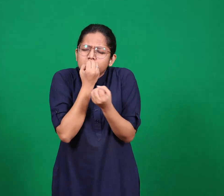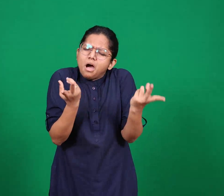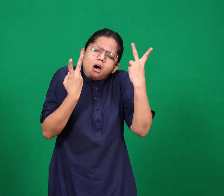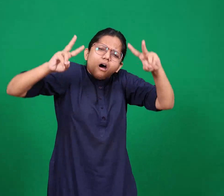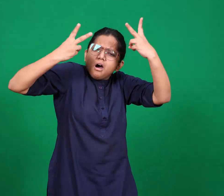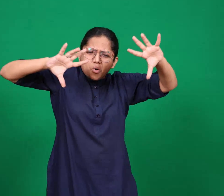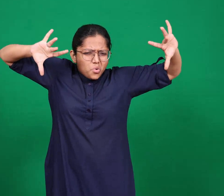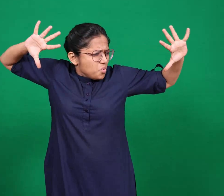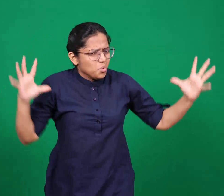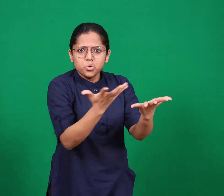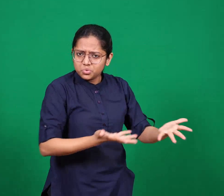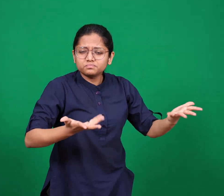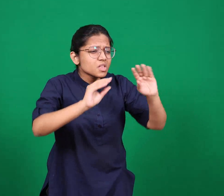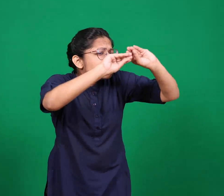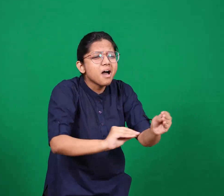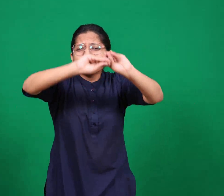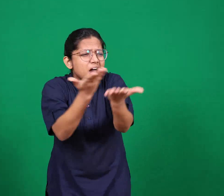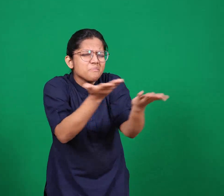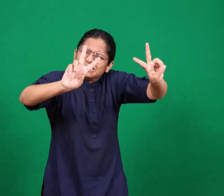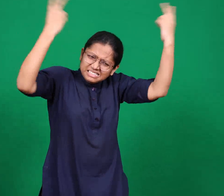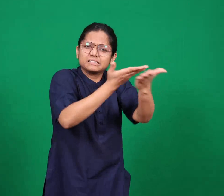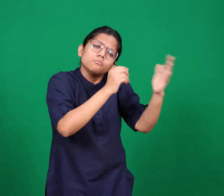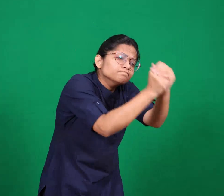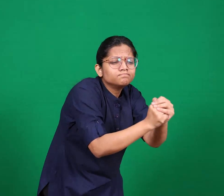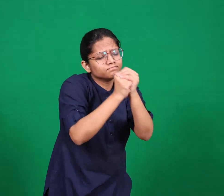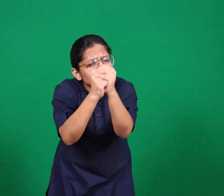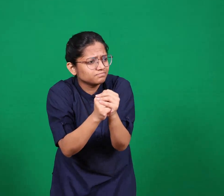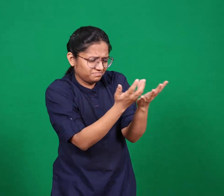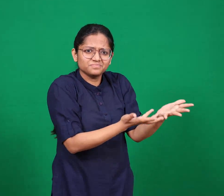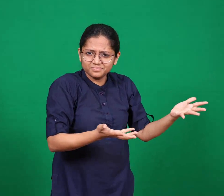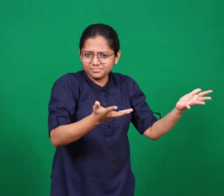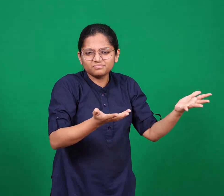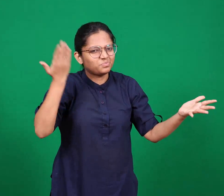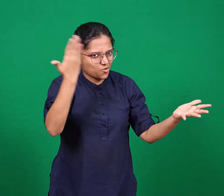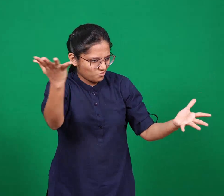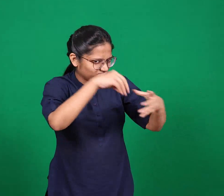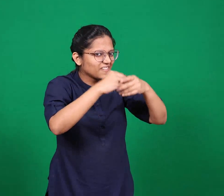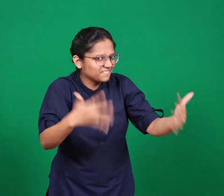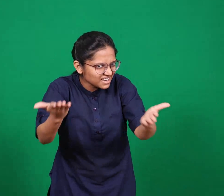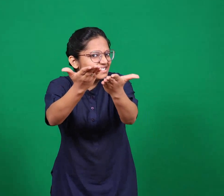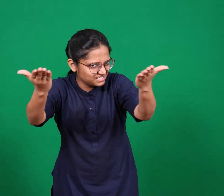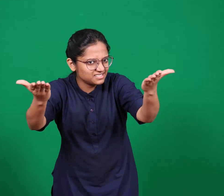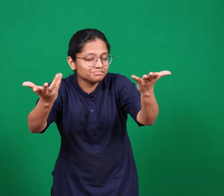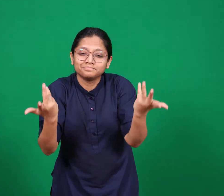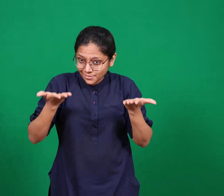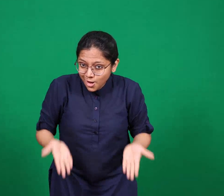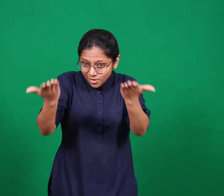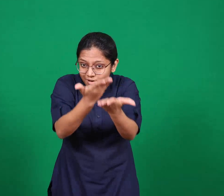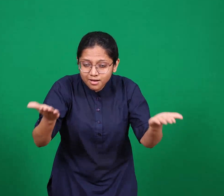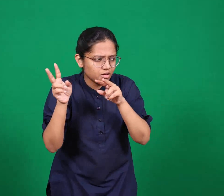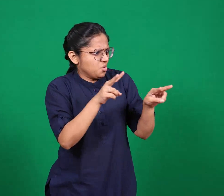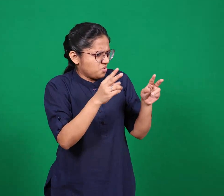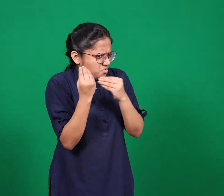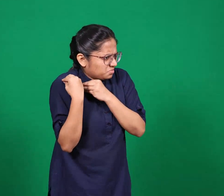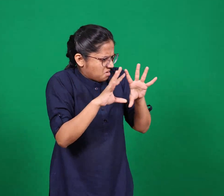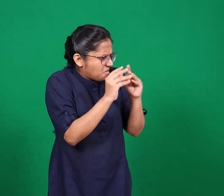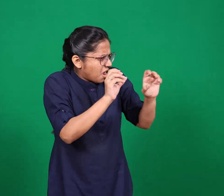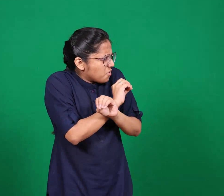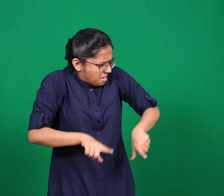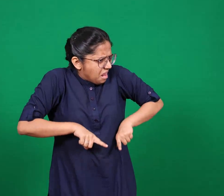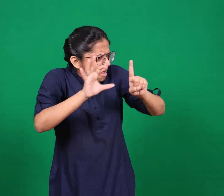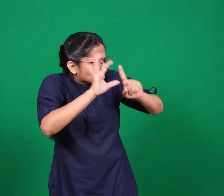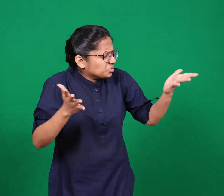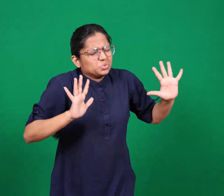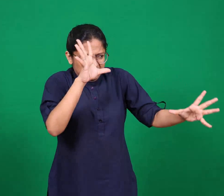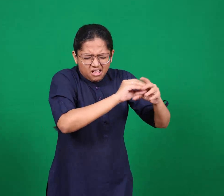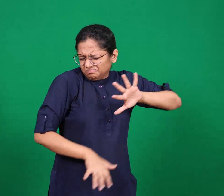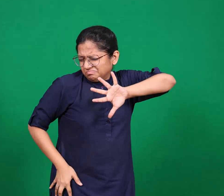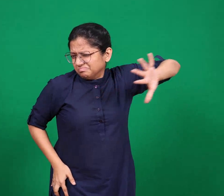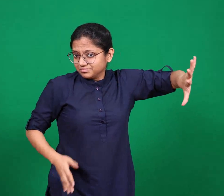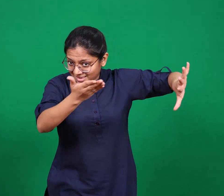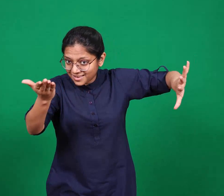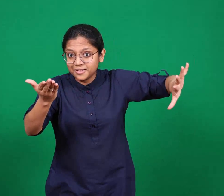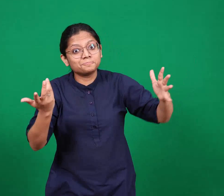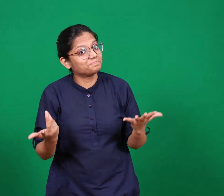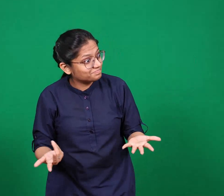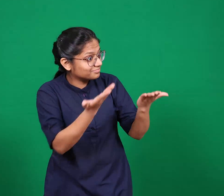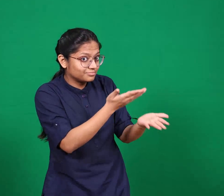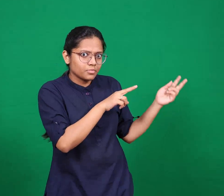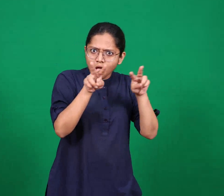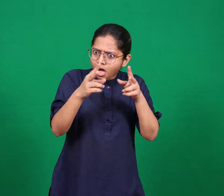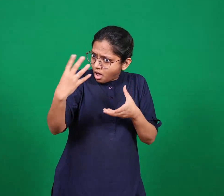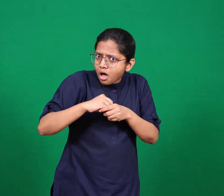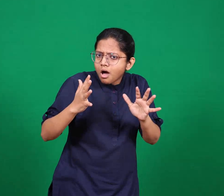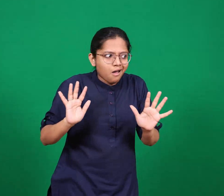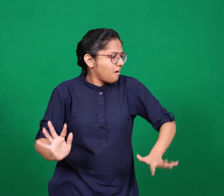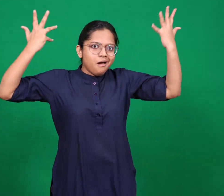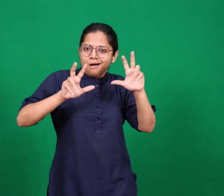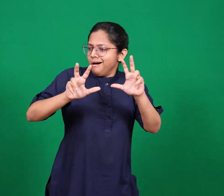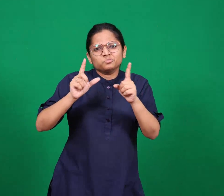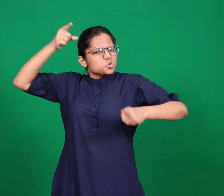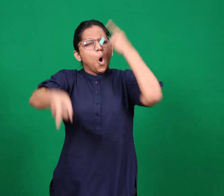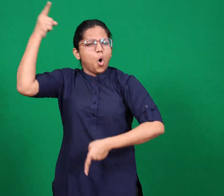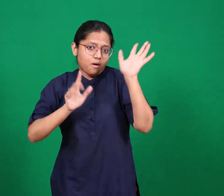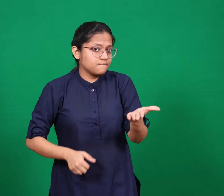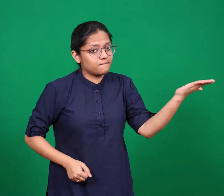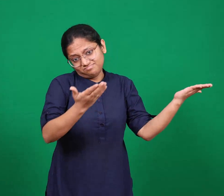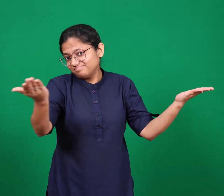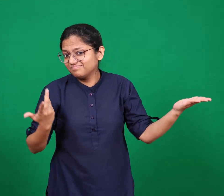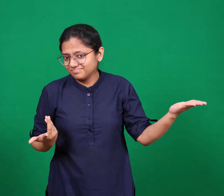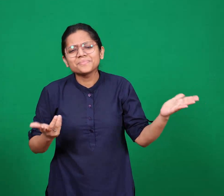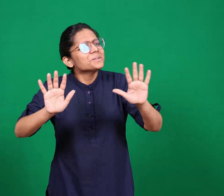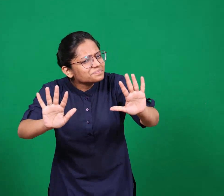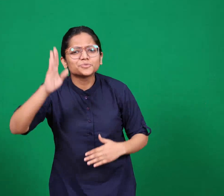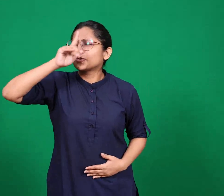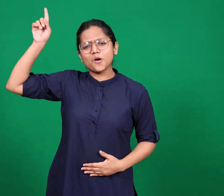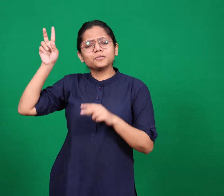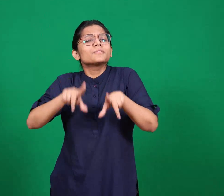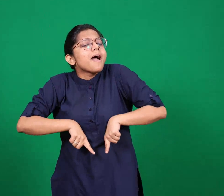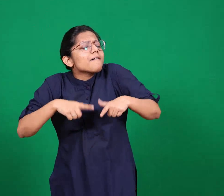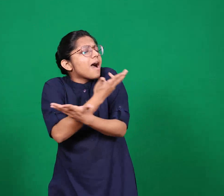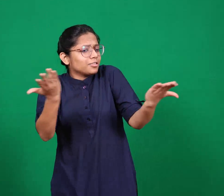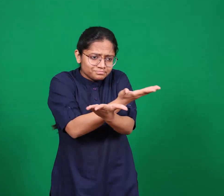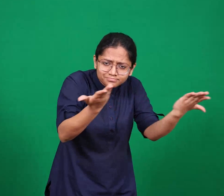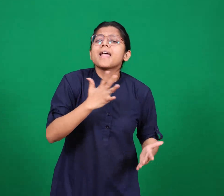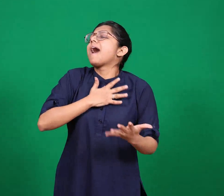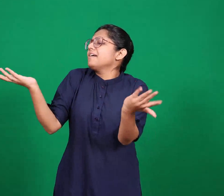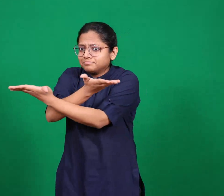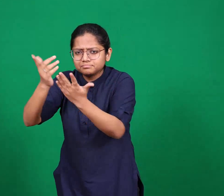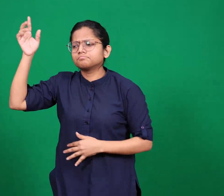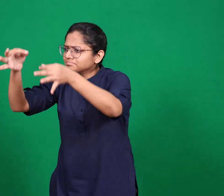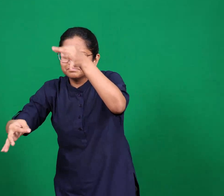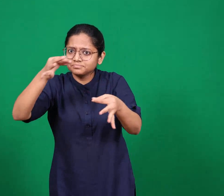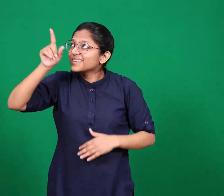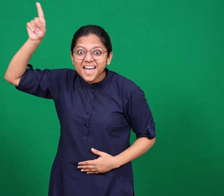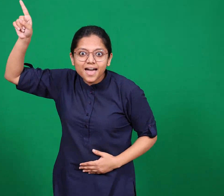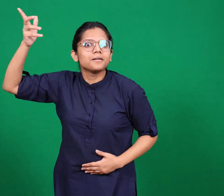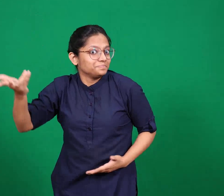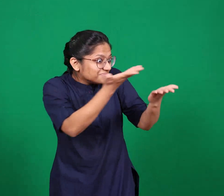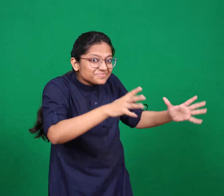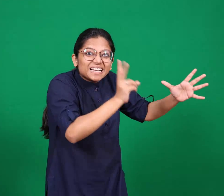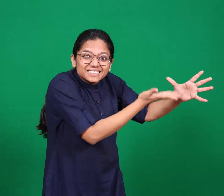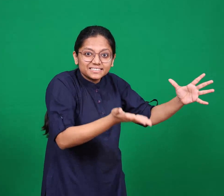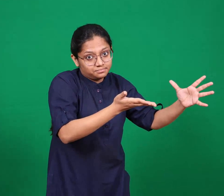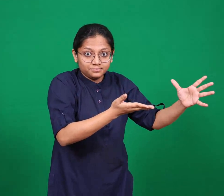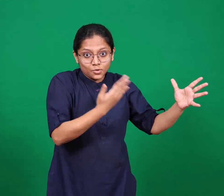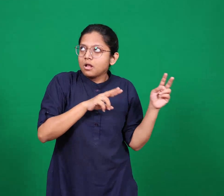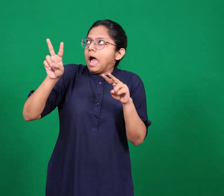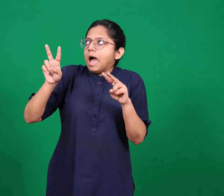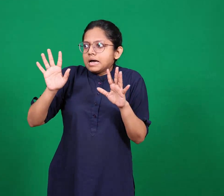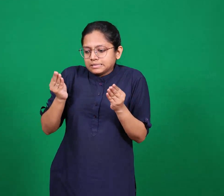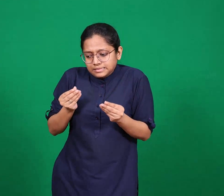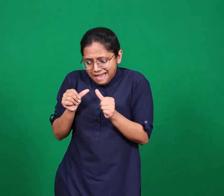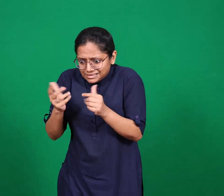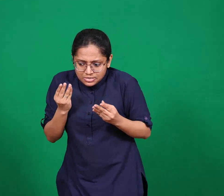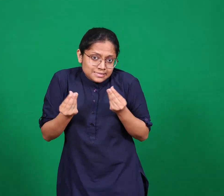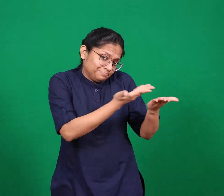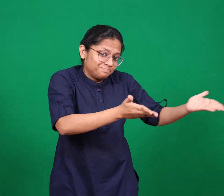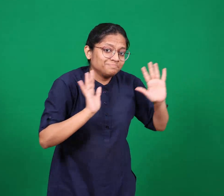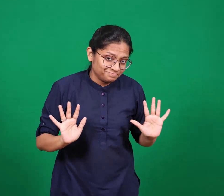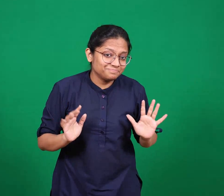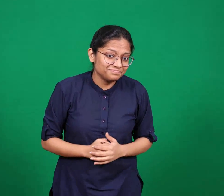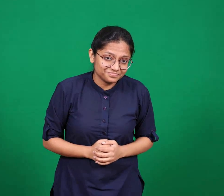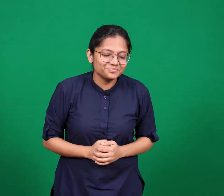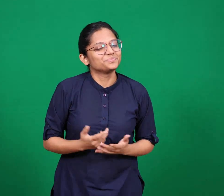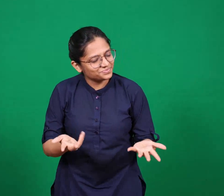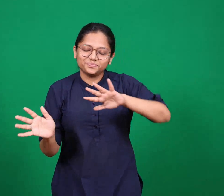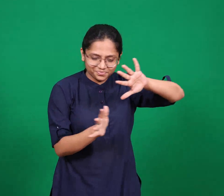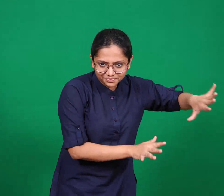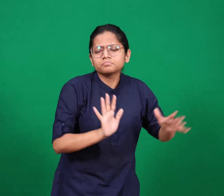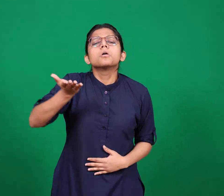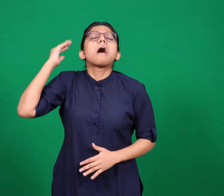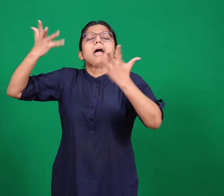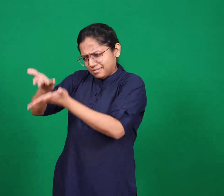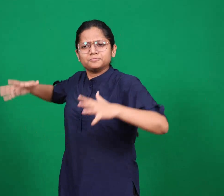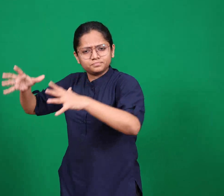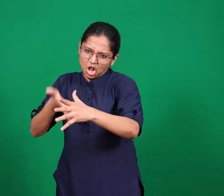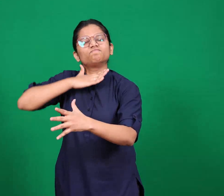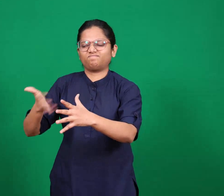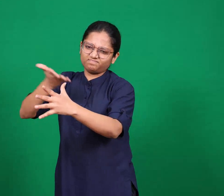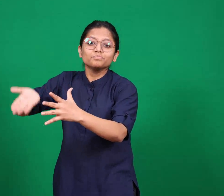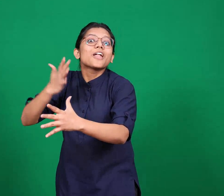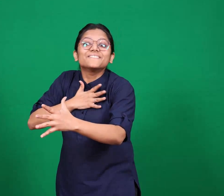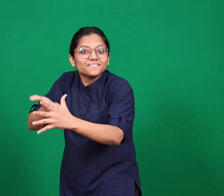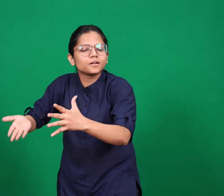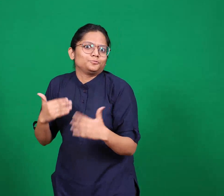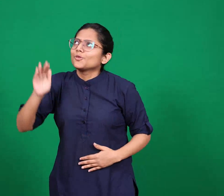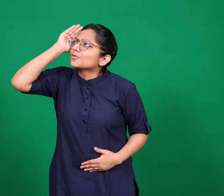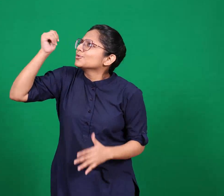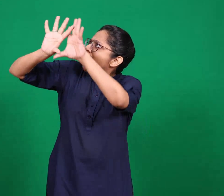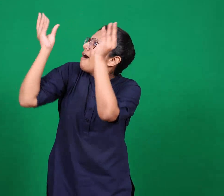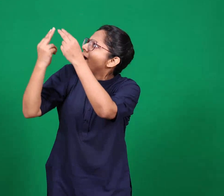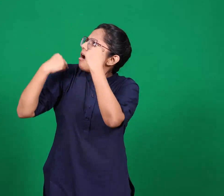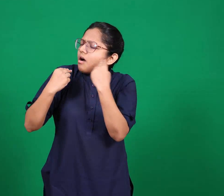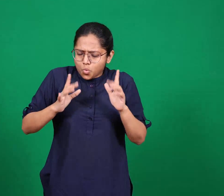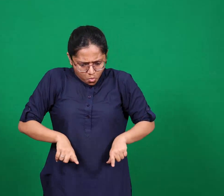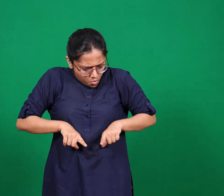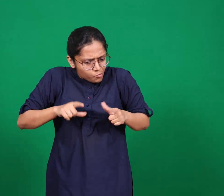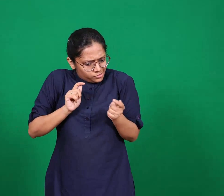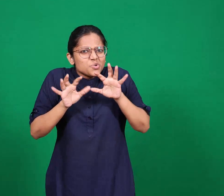Because of this, they consider it strange of you not to plunge with them into the same flood of reckless indiscretion, and they heap abuse on you. But they will have to give an account to Him who is ready to judge the living and the dead.